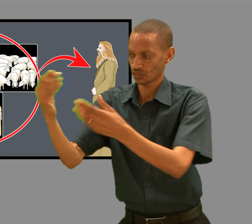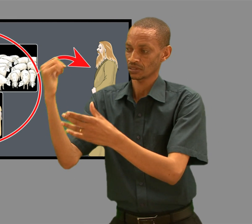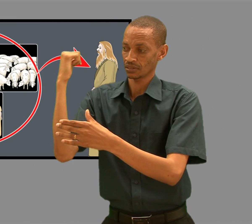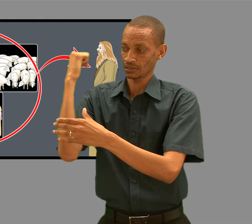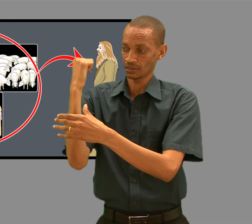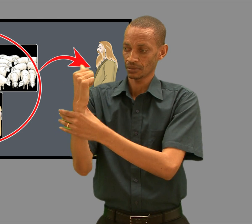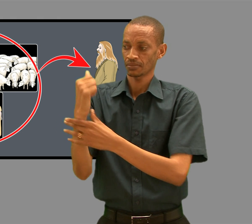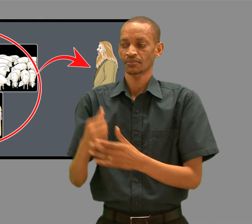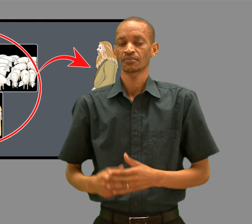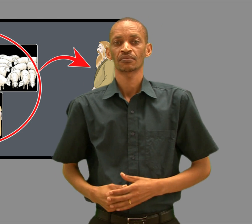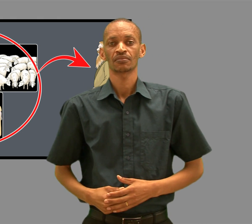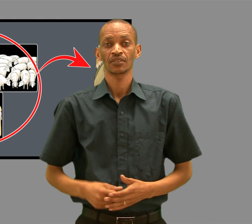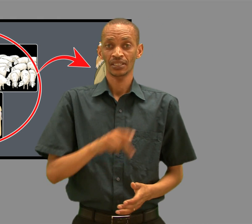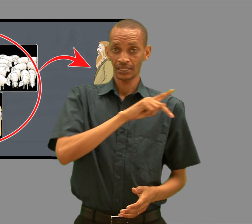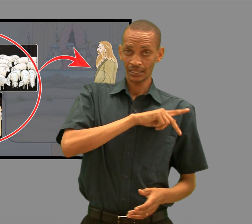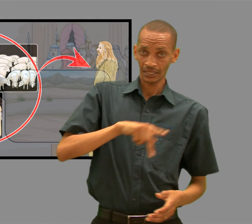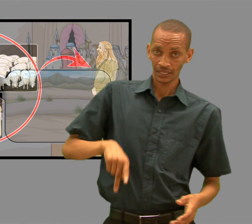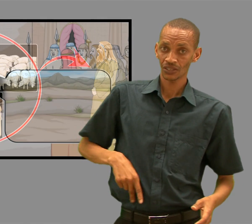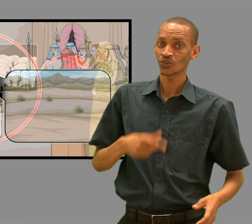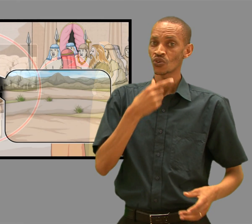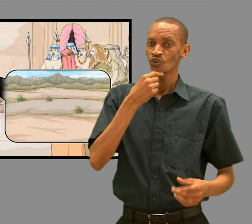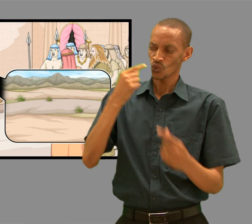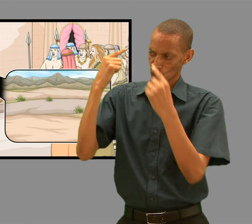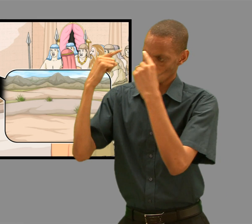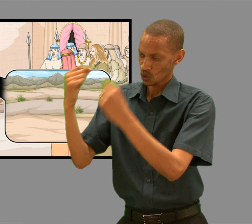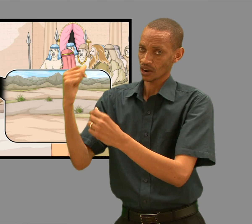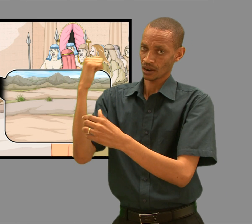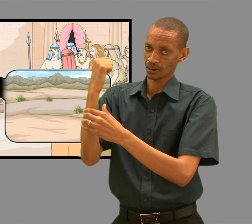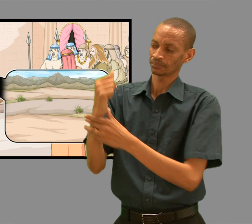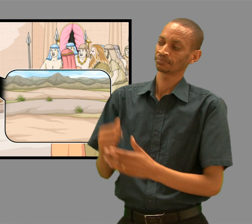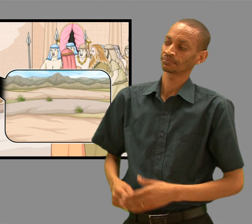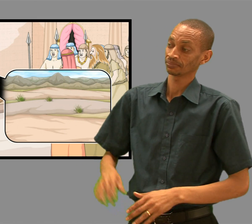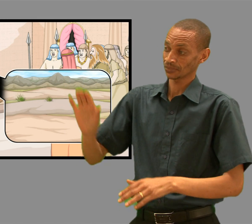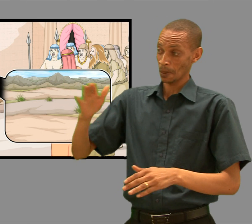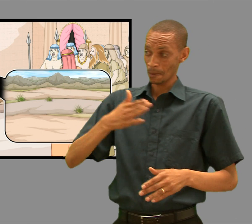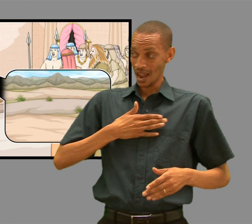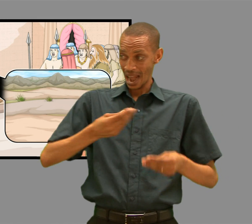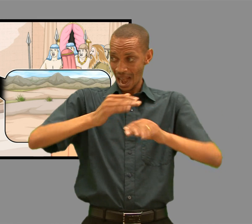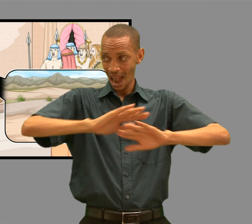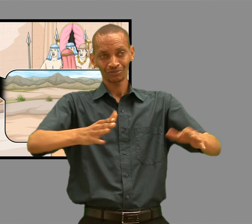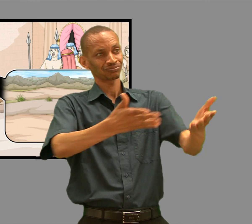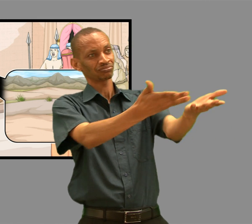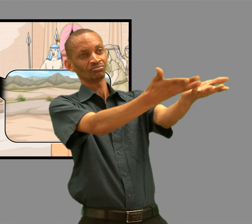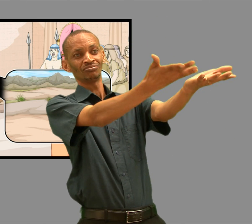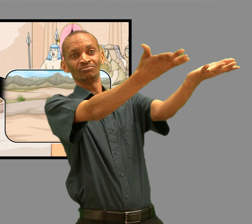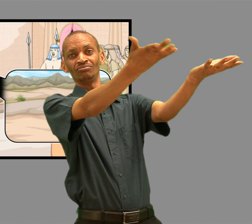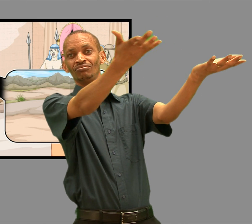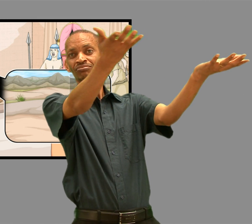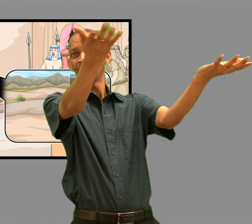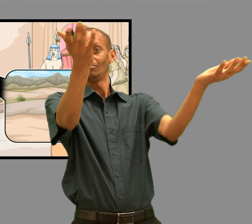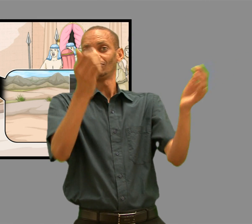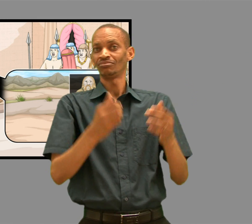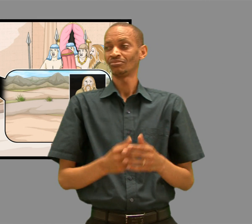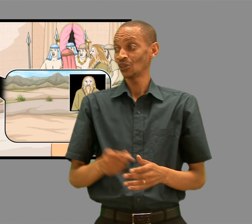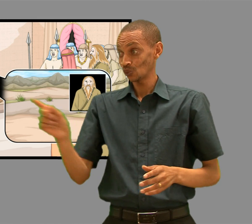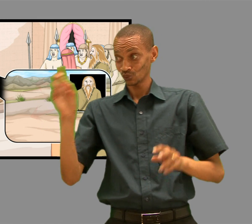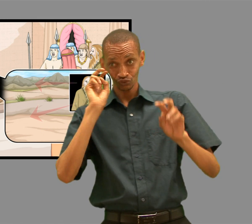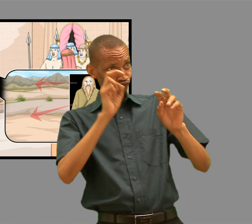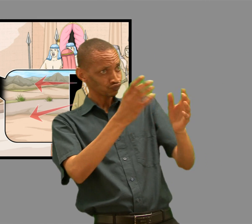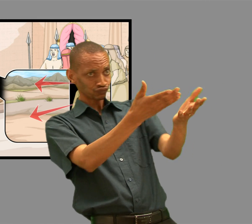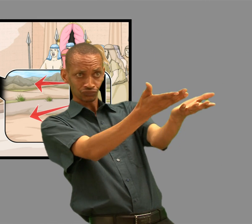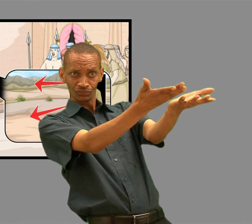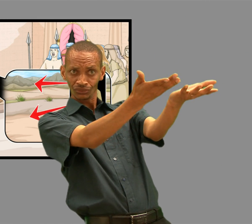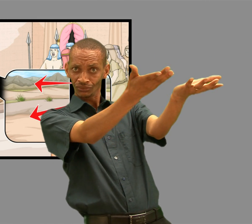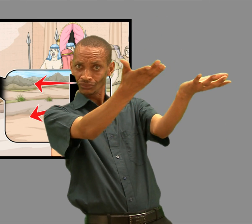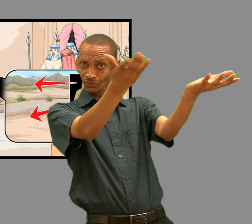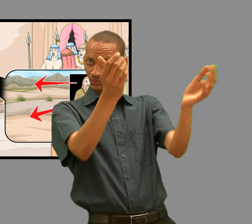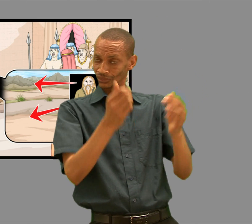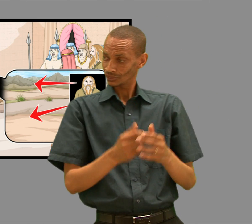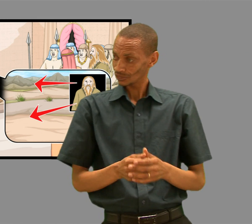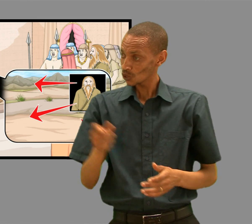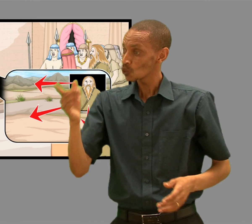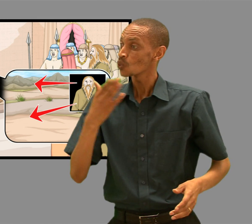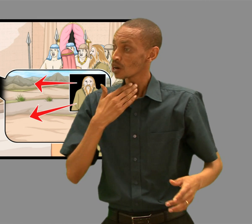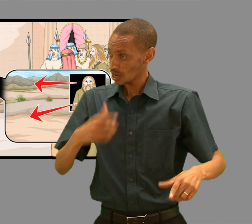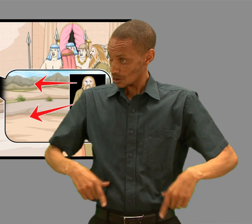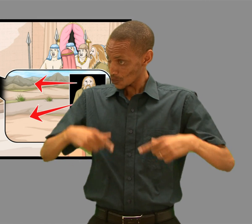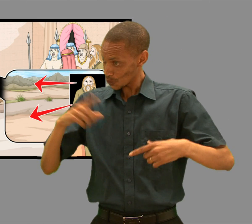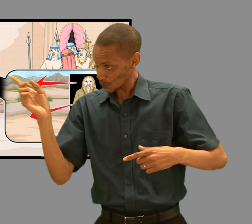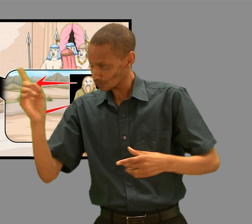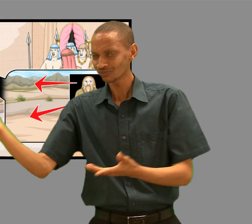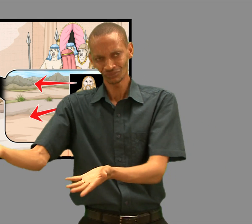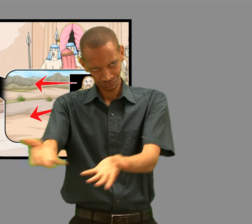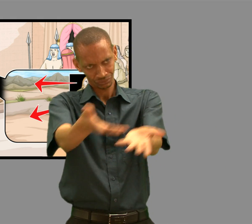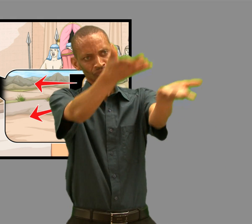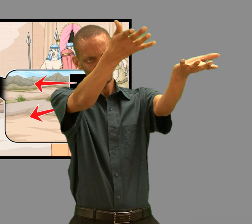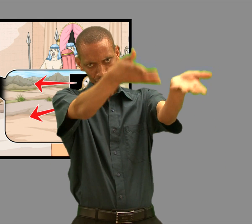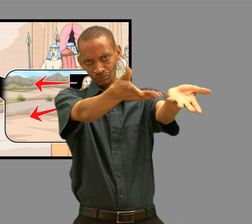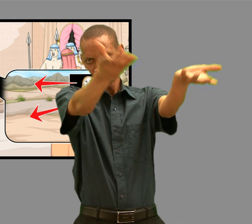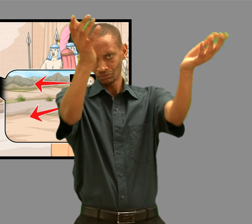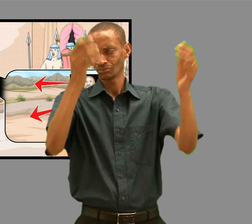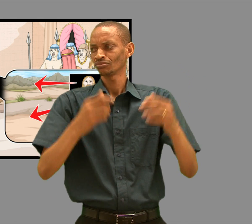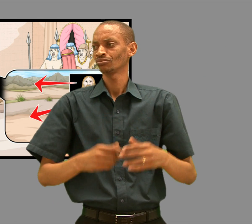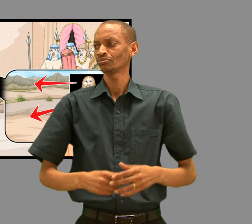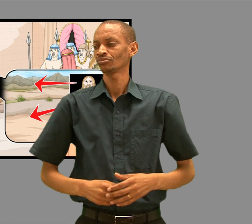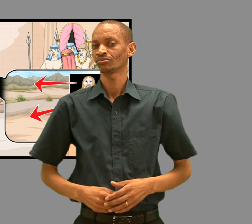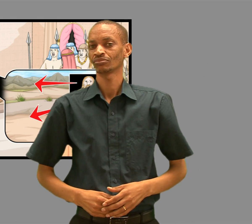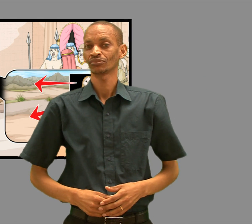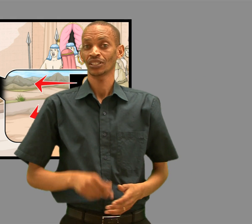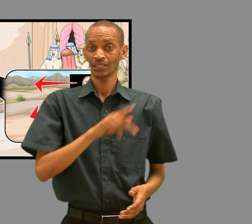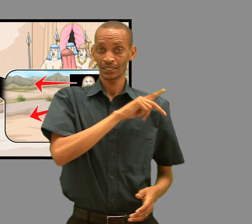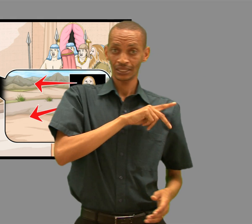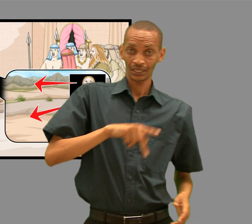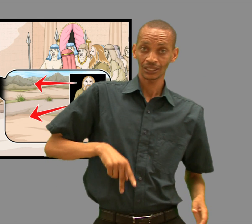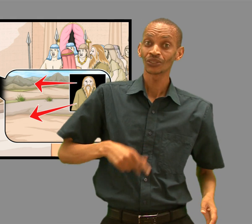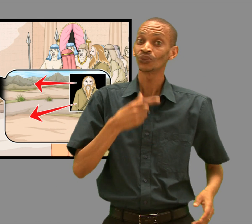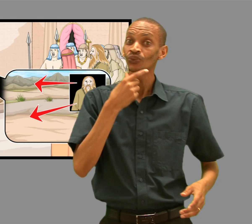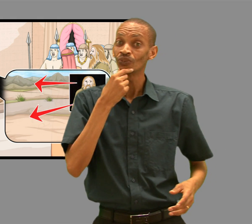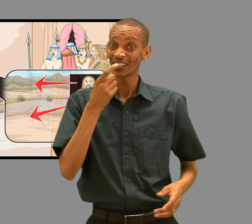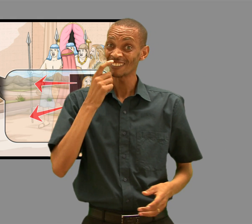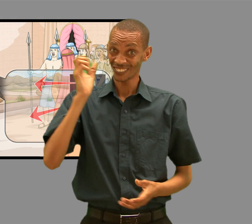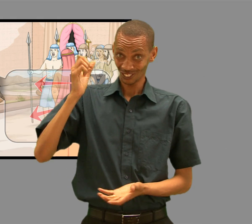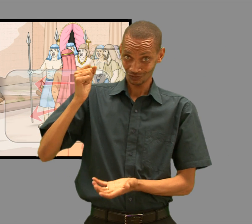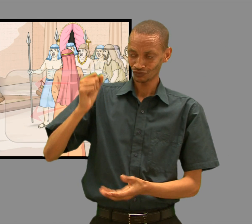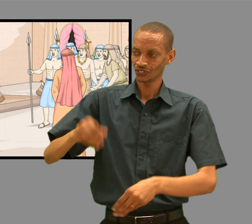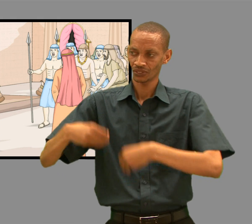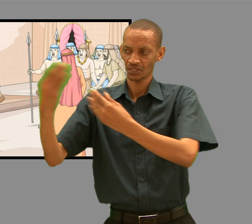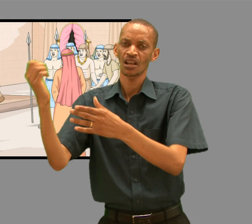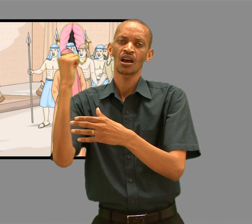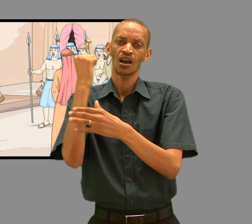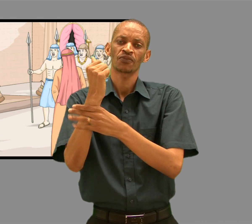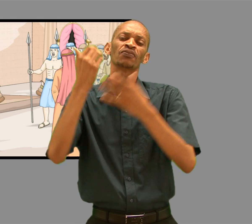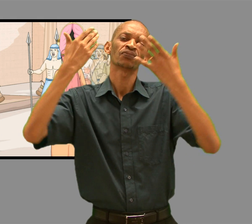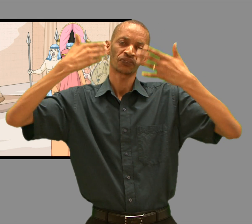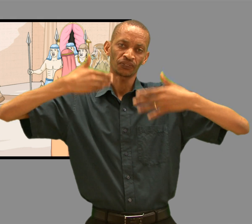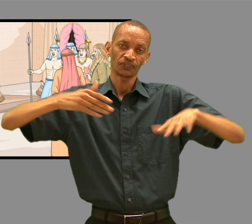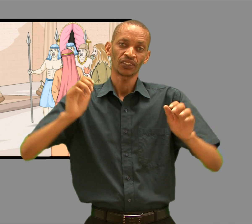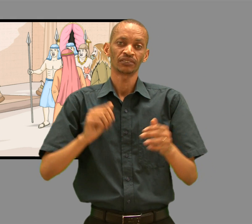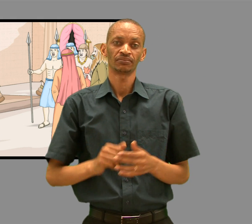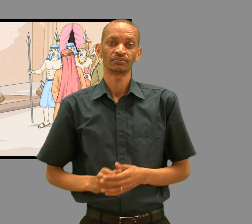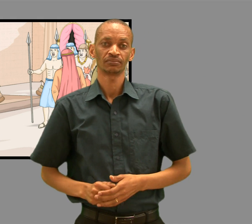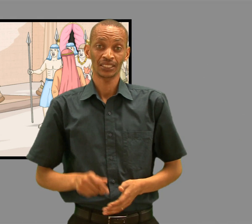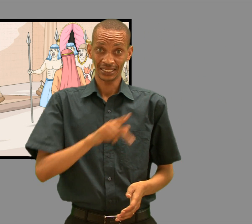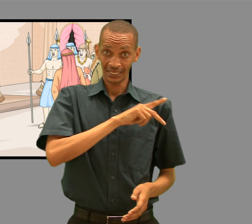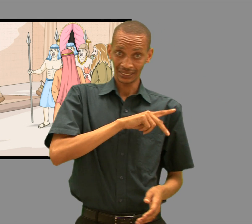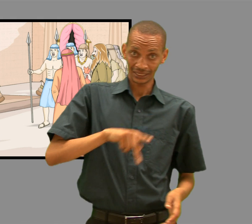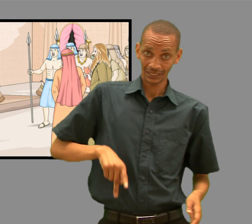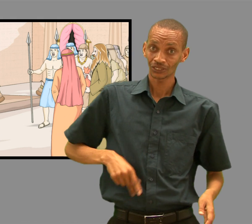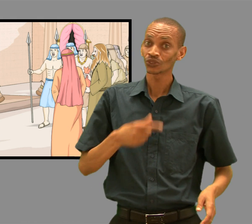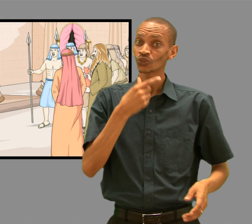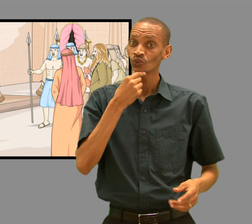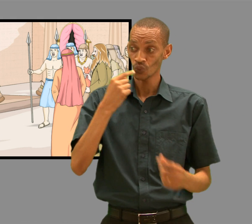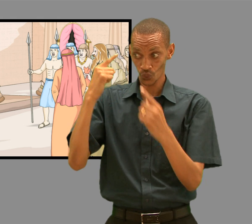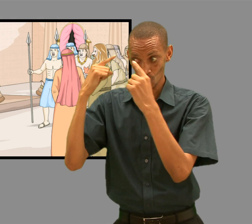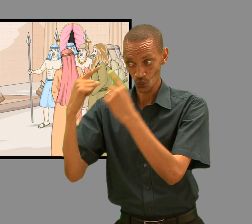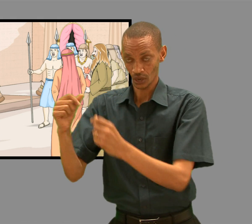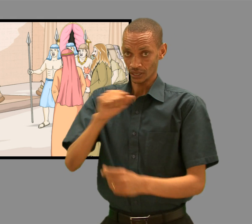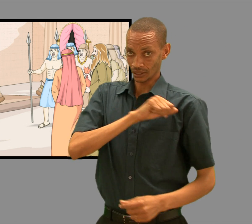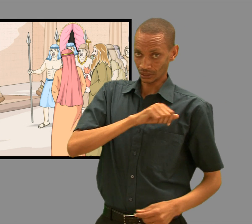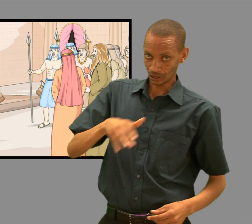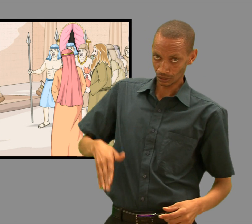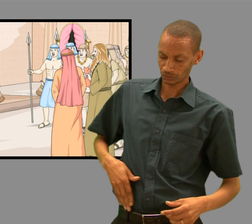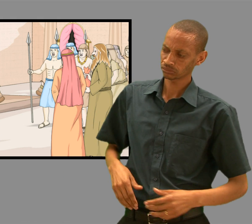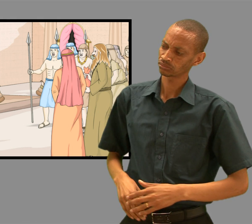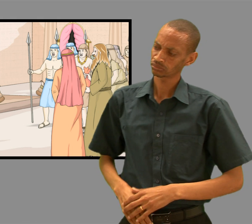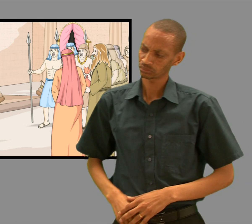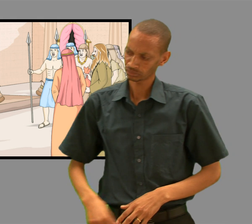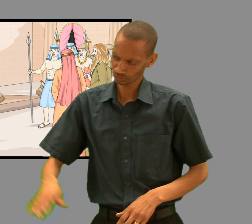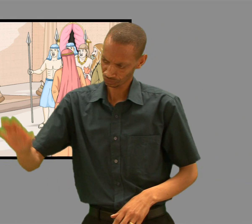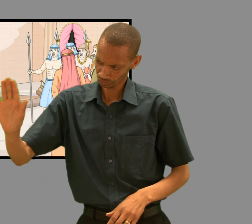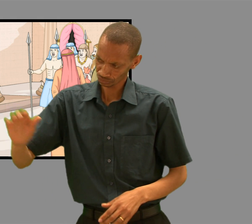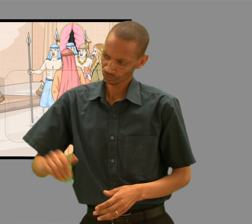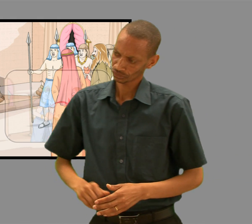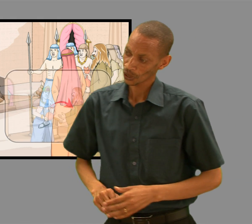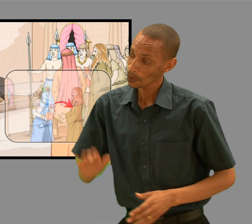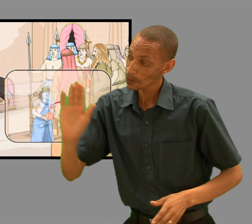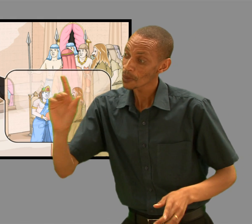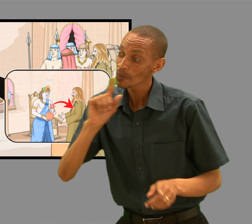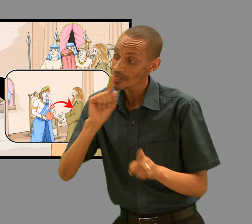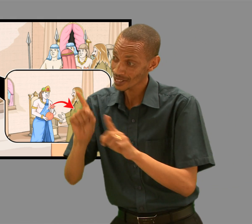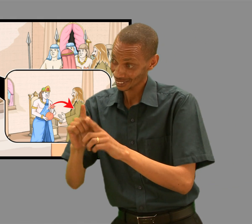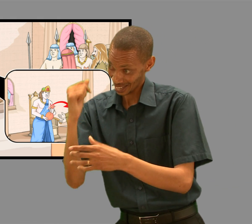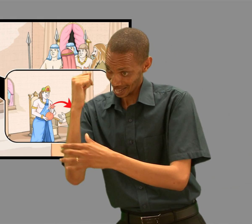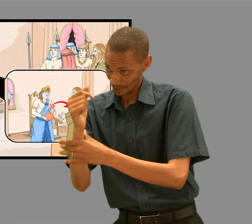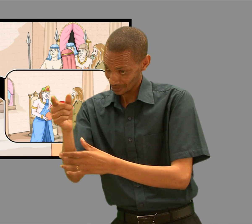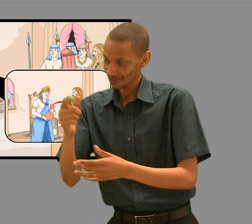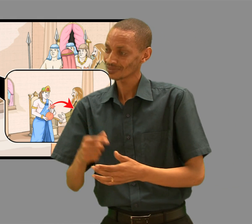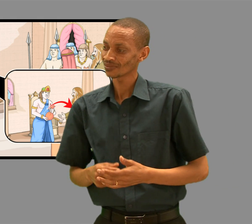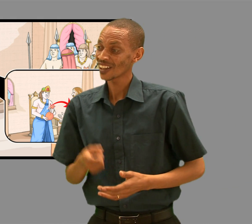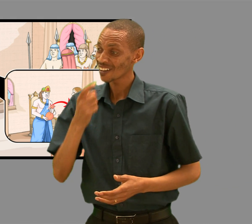And Abimelech said, “Look, my land is before you. Settle wherever you please.”